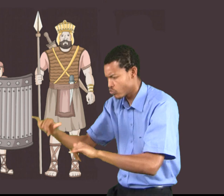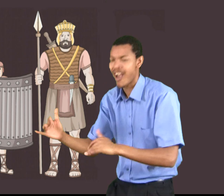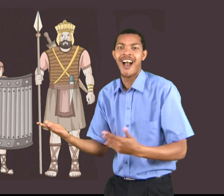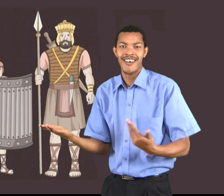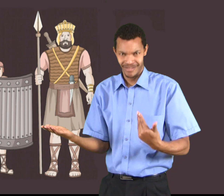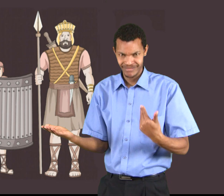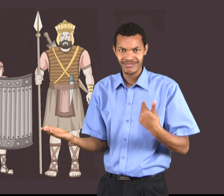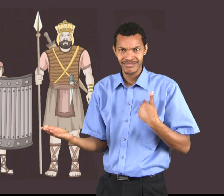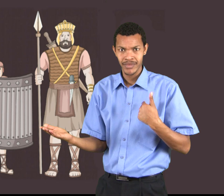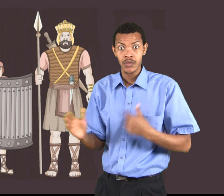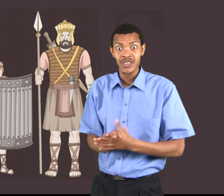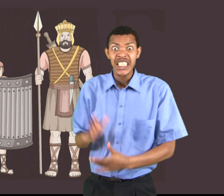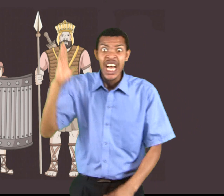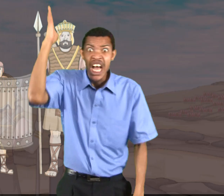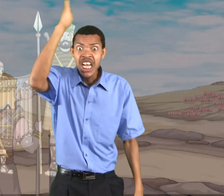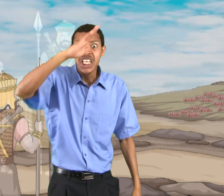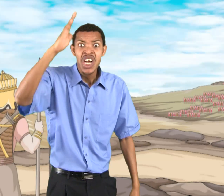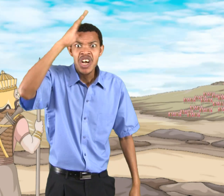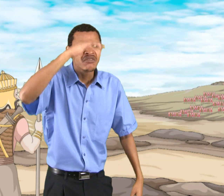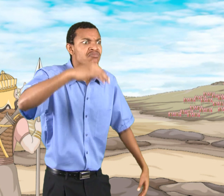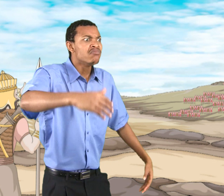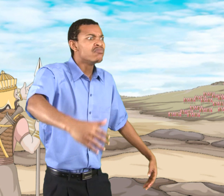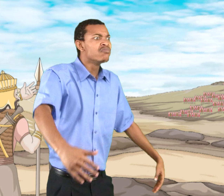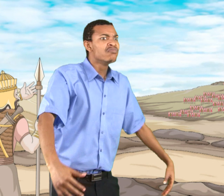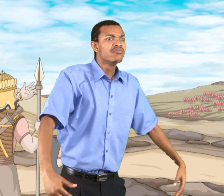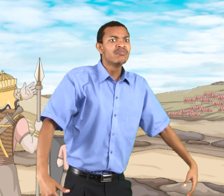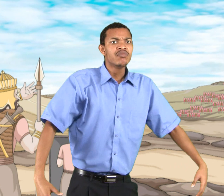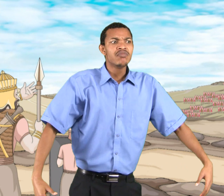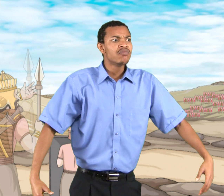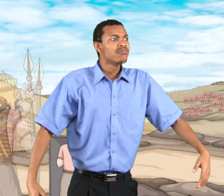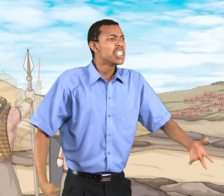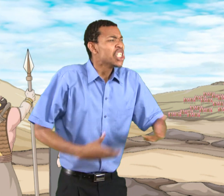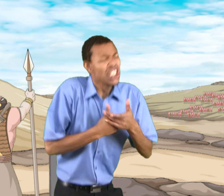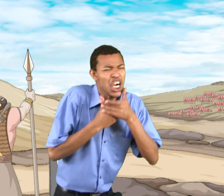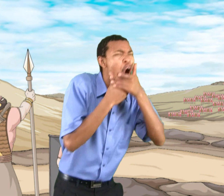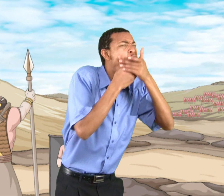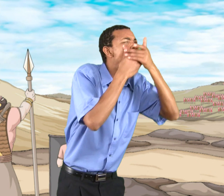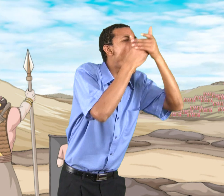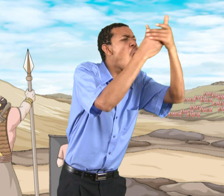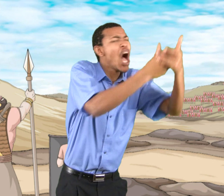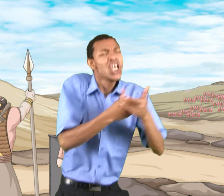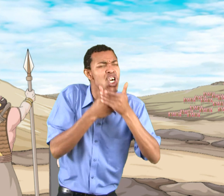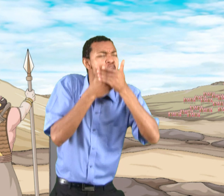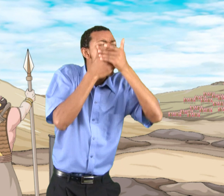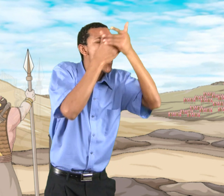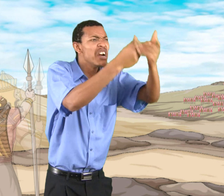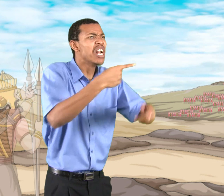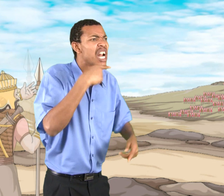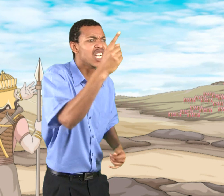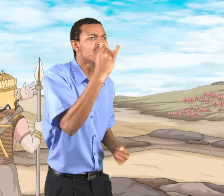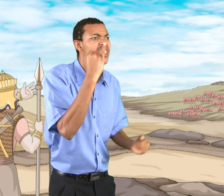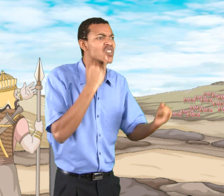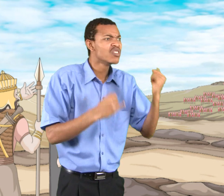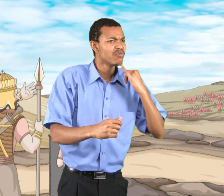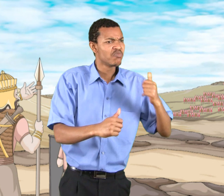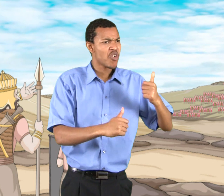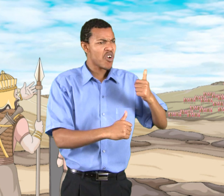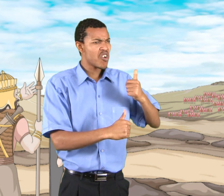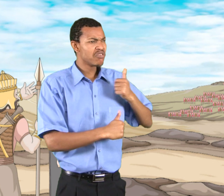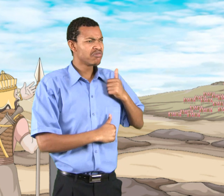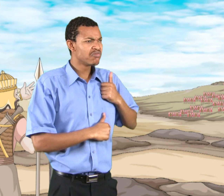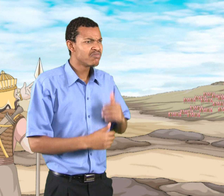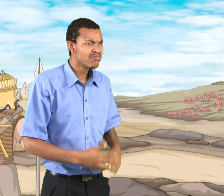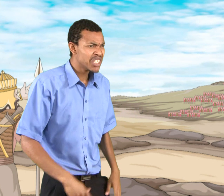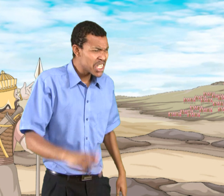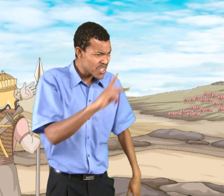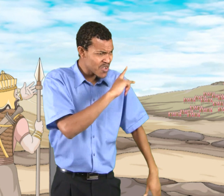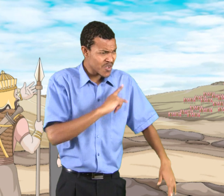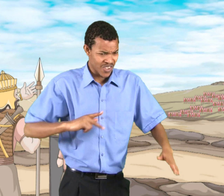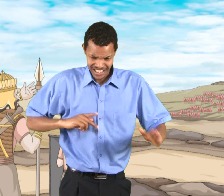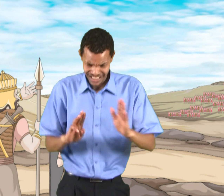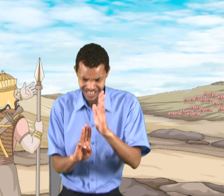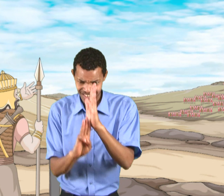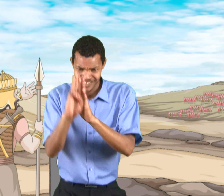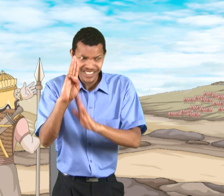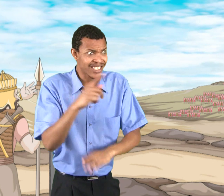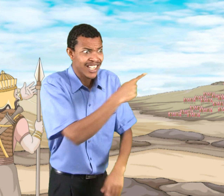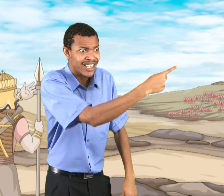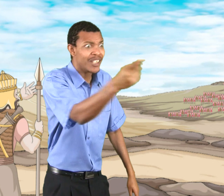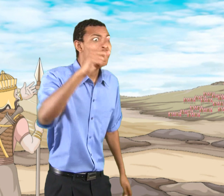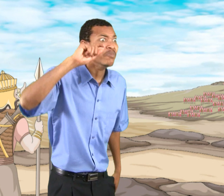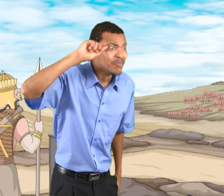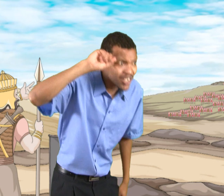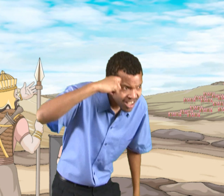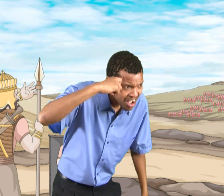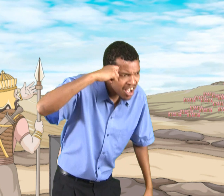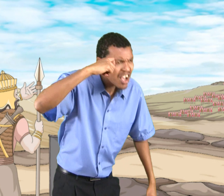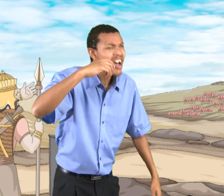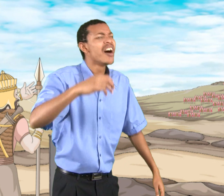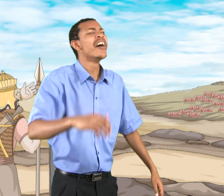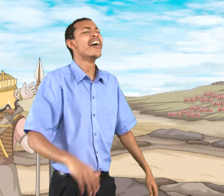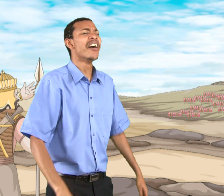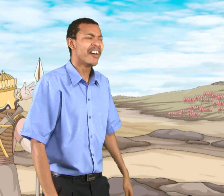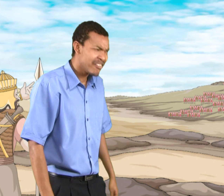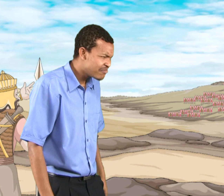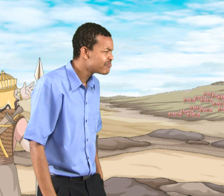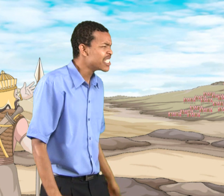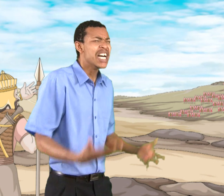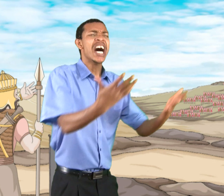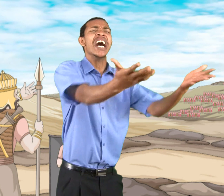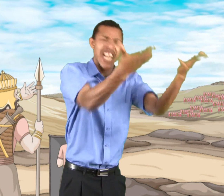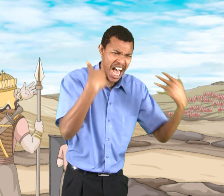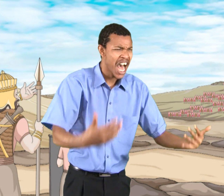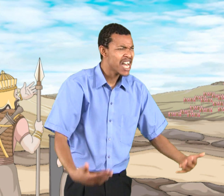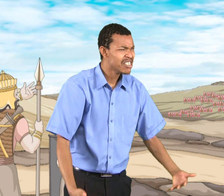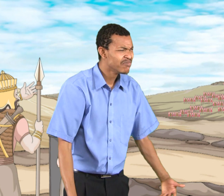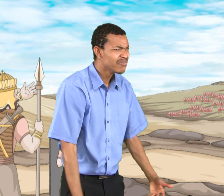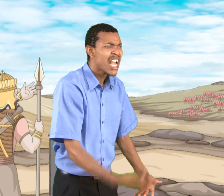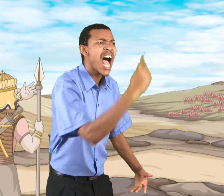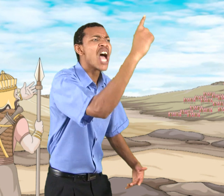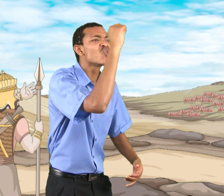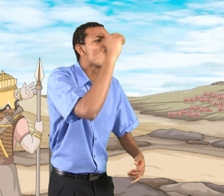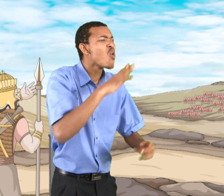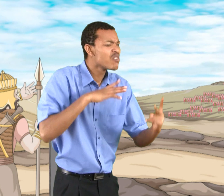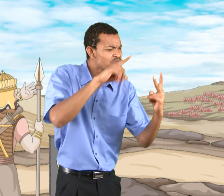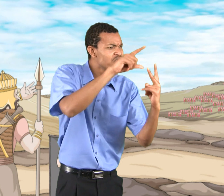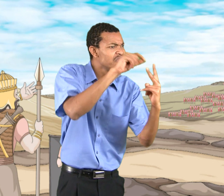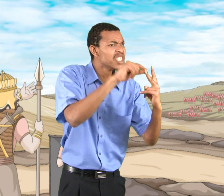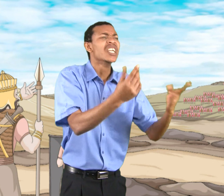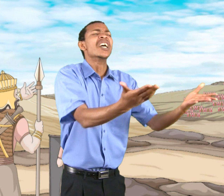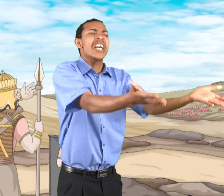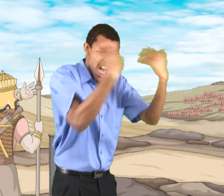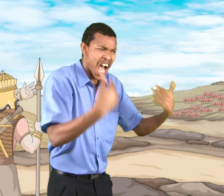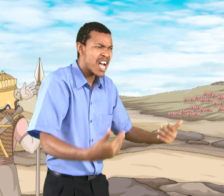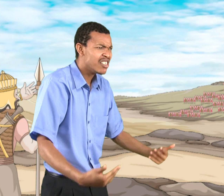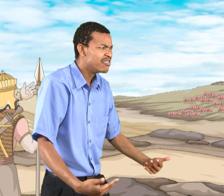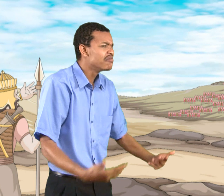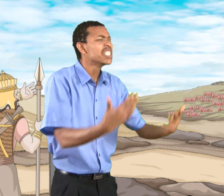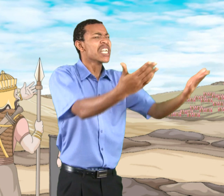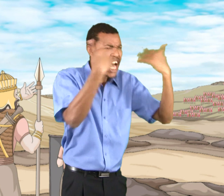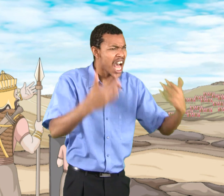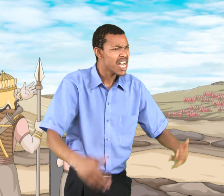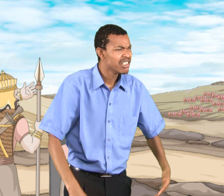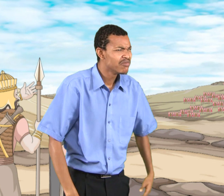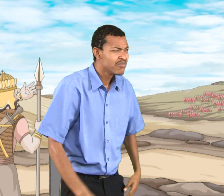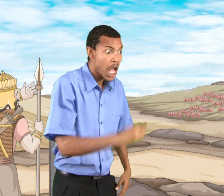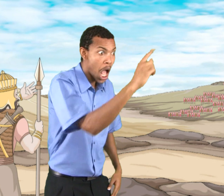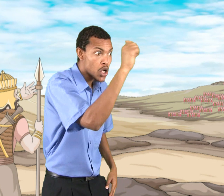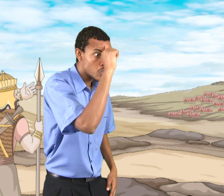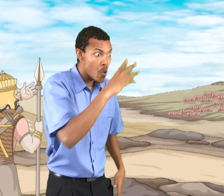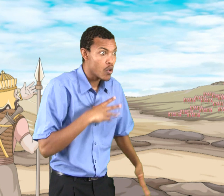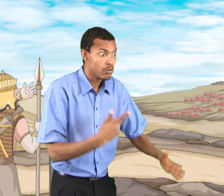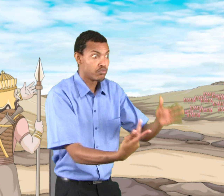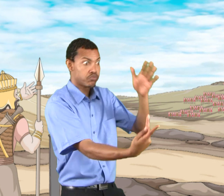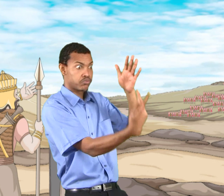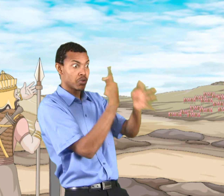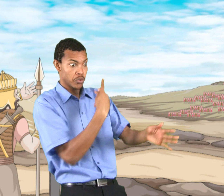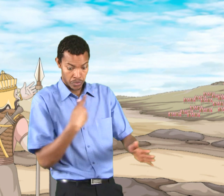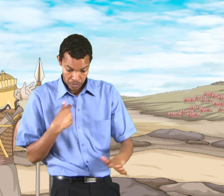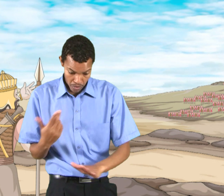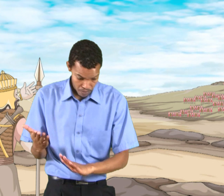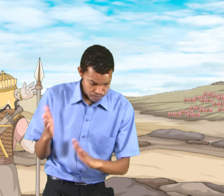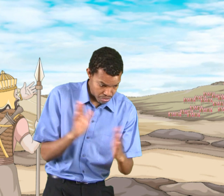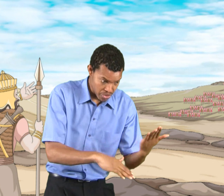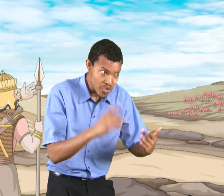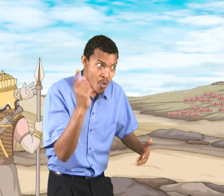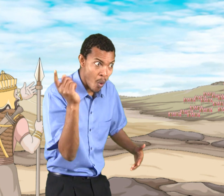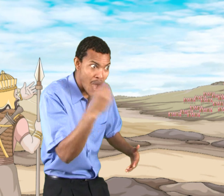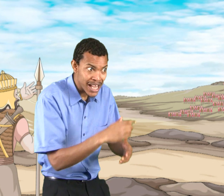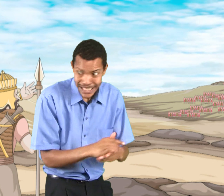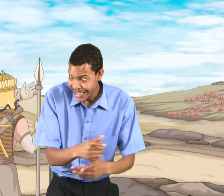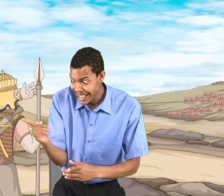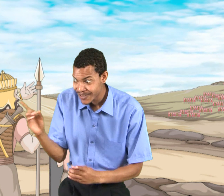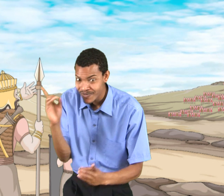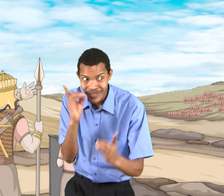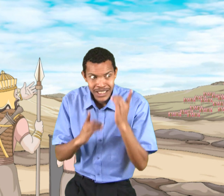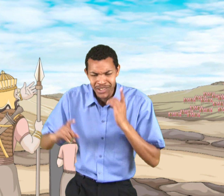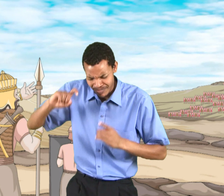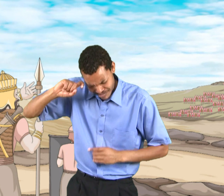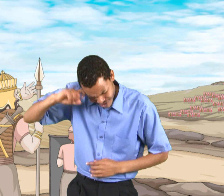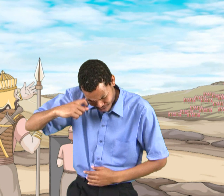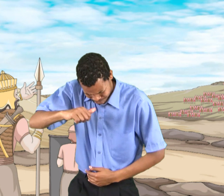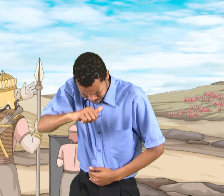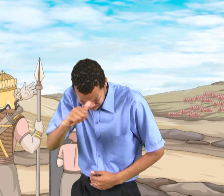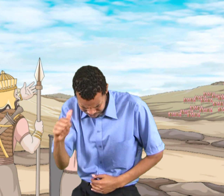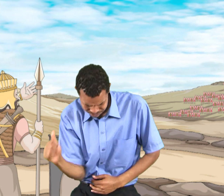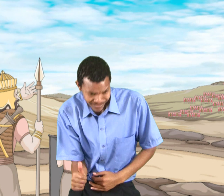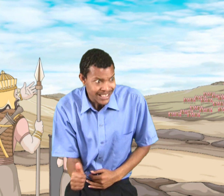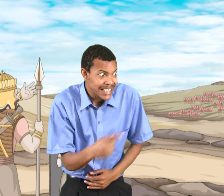And Goliath stood and shouted to the ranks of Israel, “Why do you come out and array yourselves for battle? Am I not a Philistine, and are you not servants of Saul?